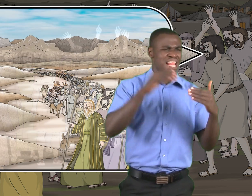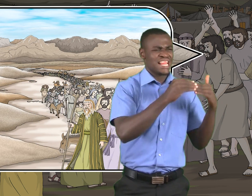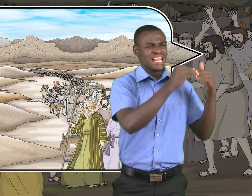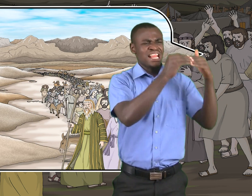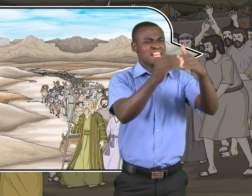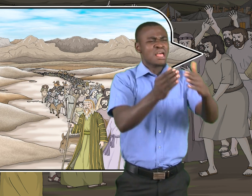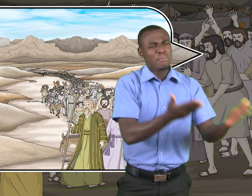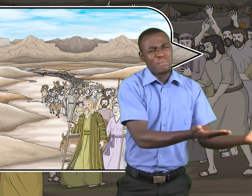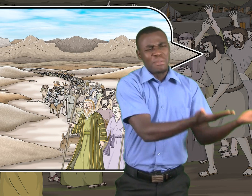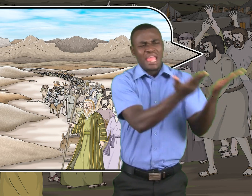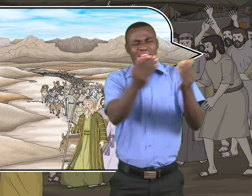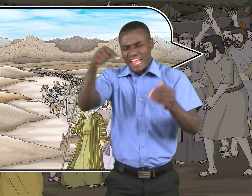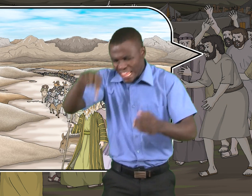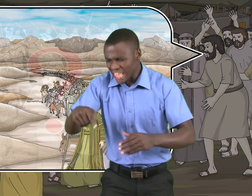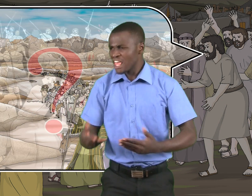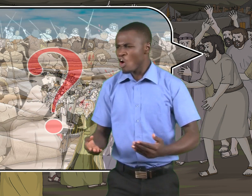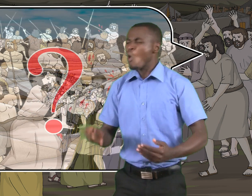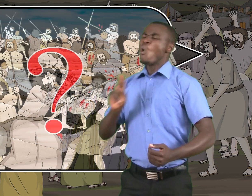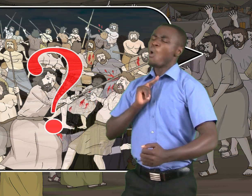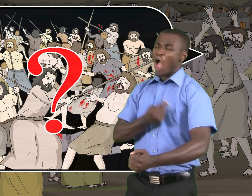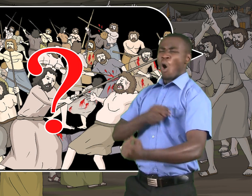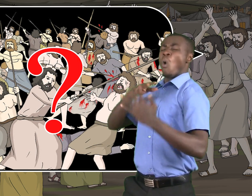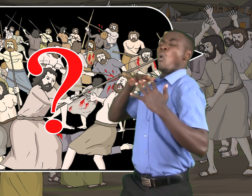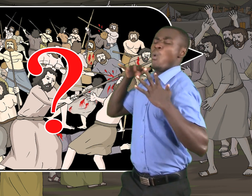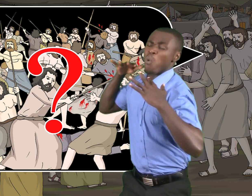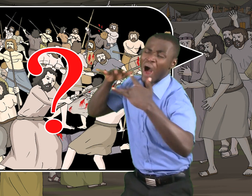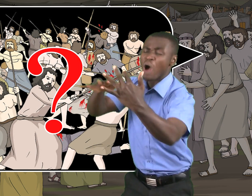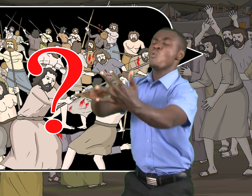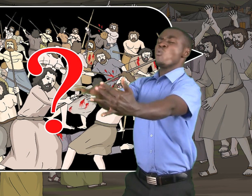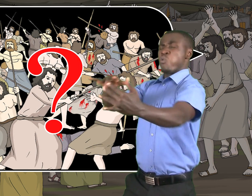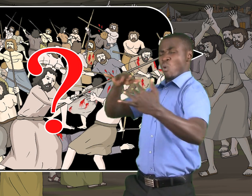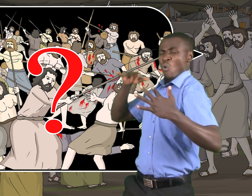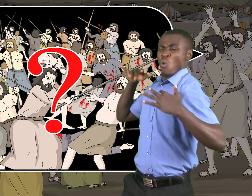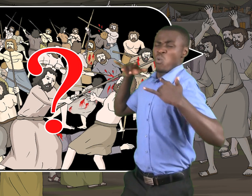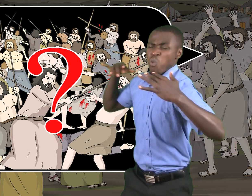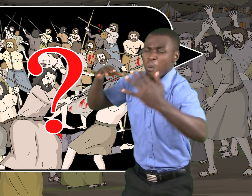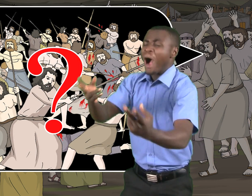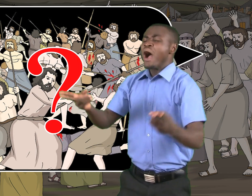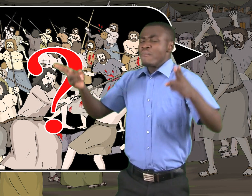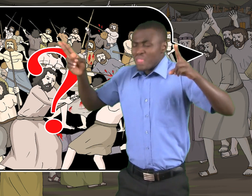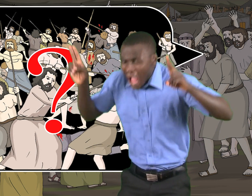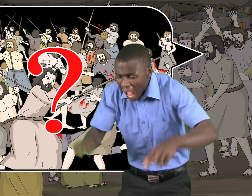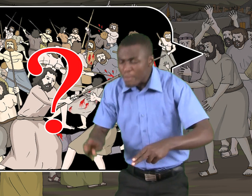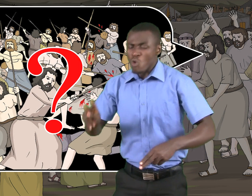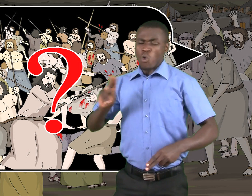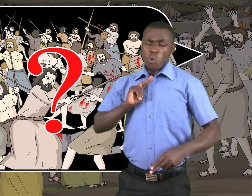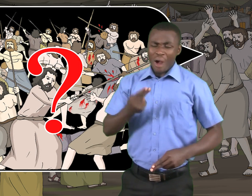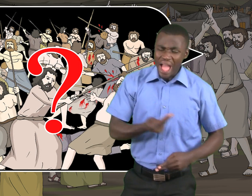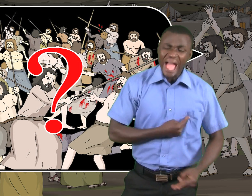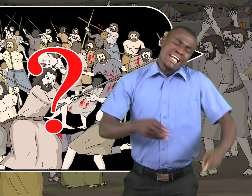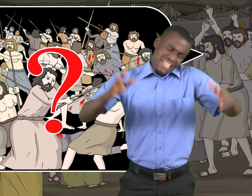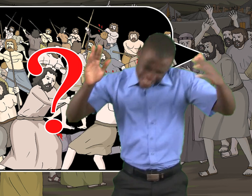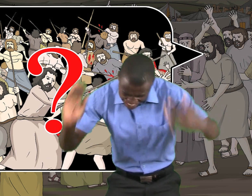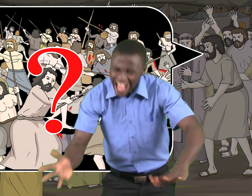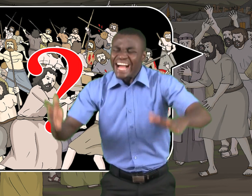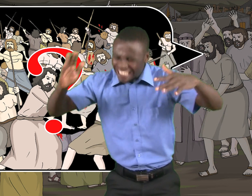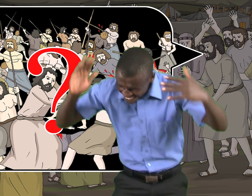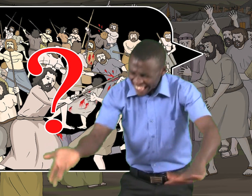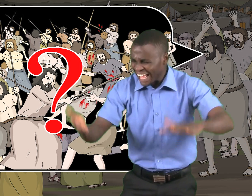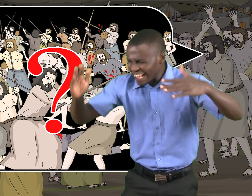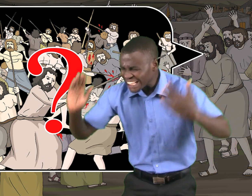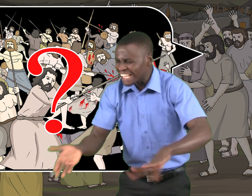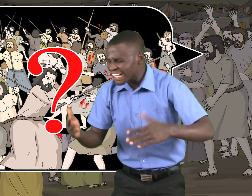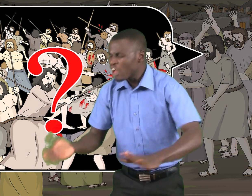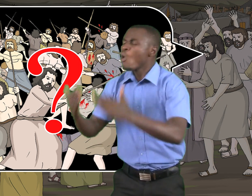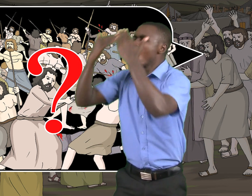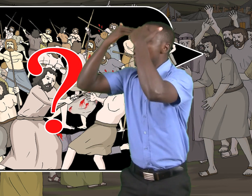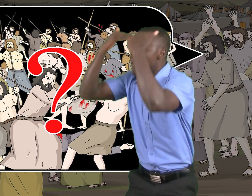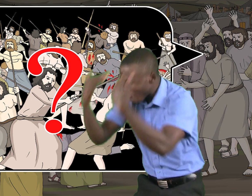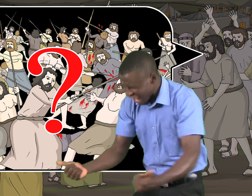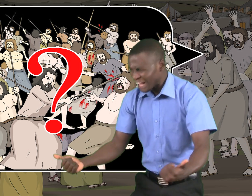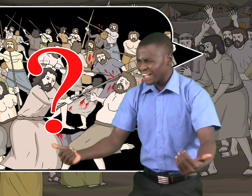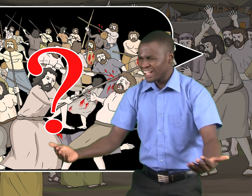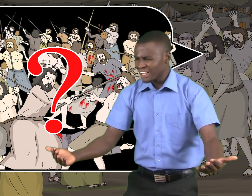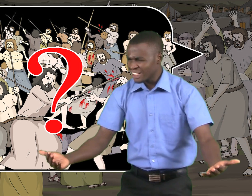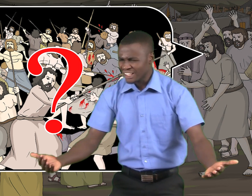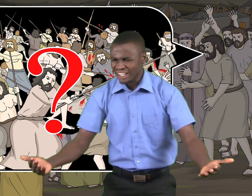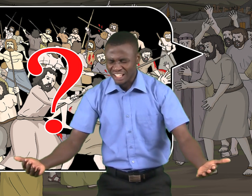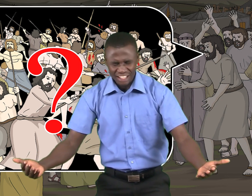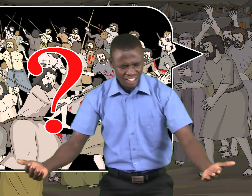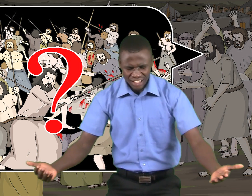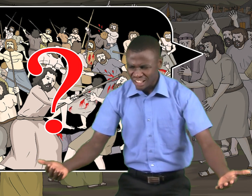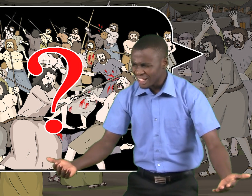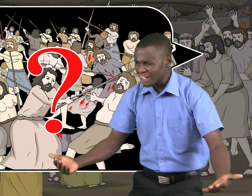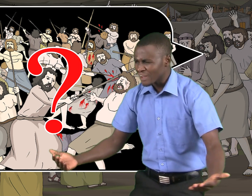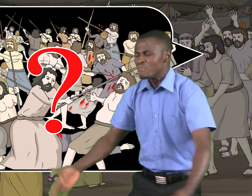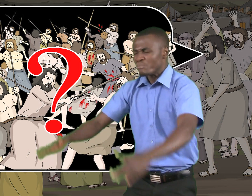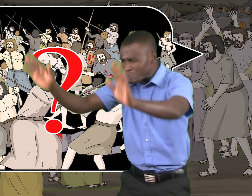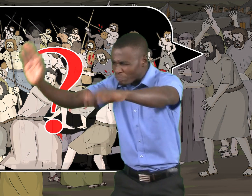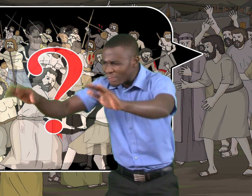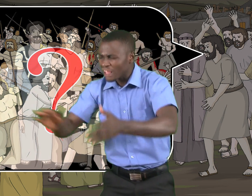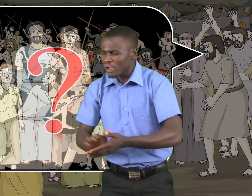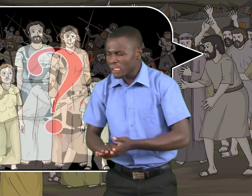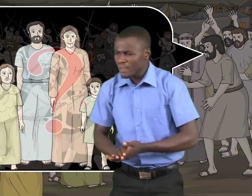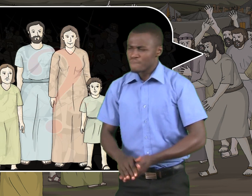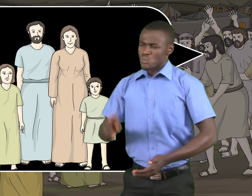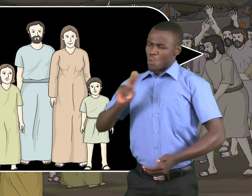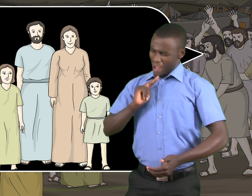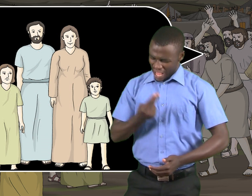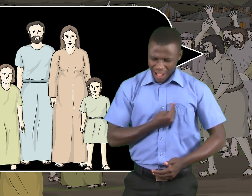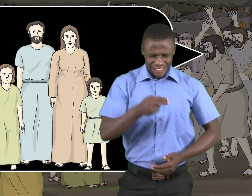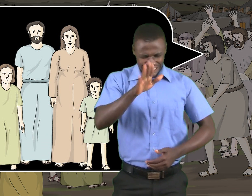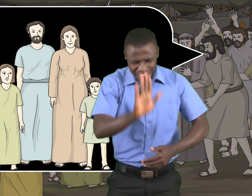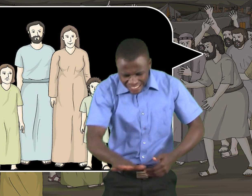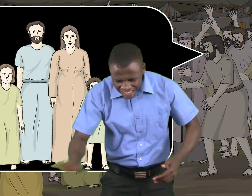Why is the LORD bringing us into this land to fall by the sword?